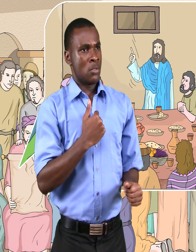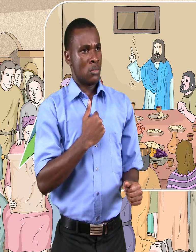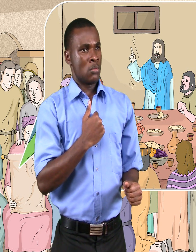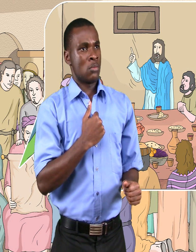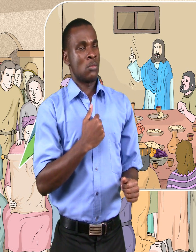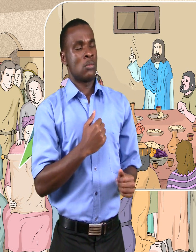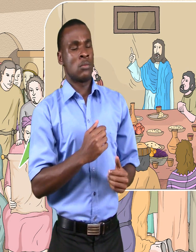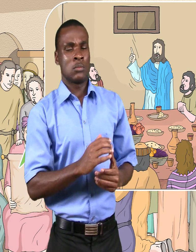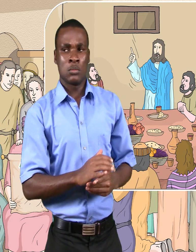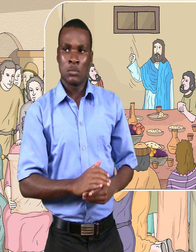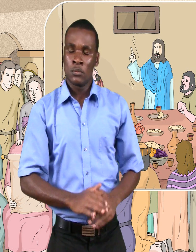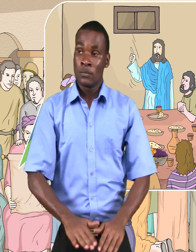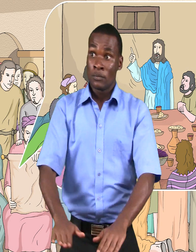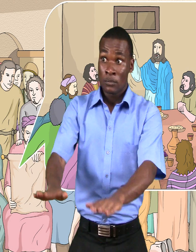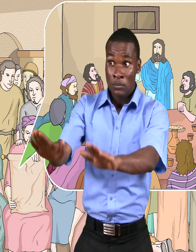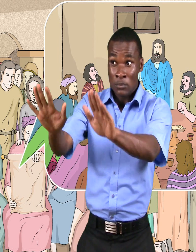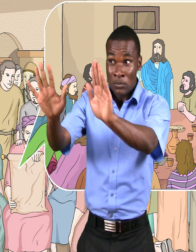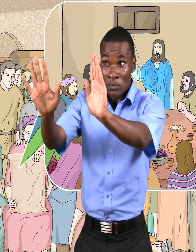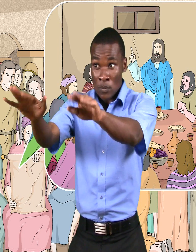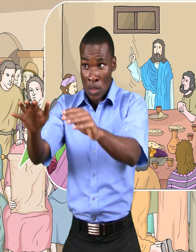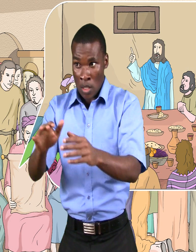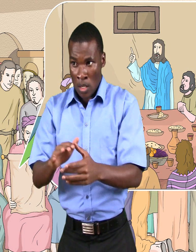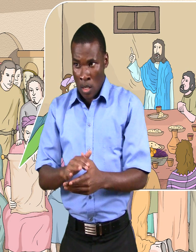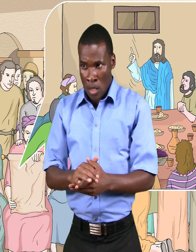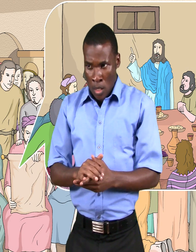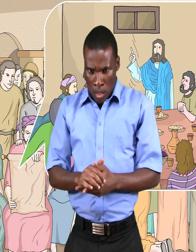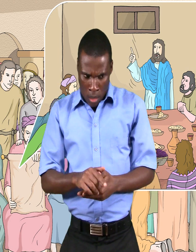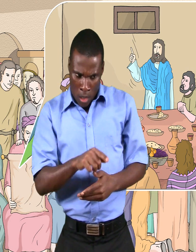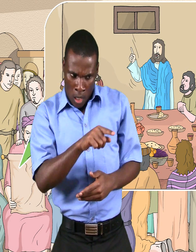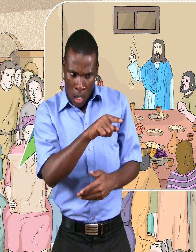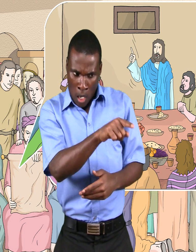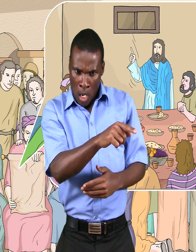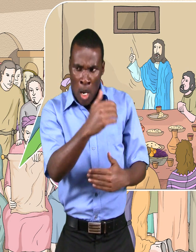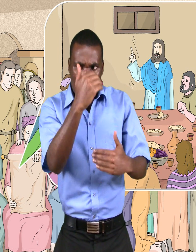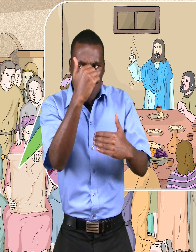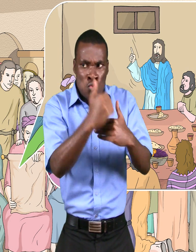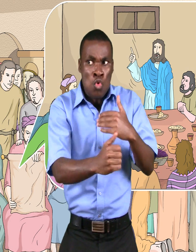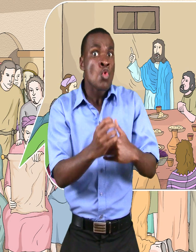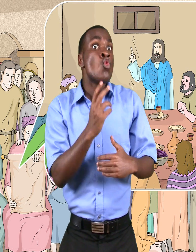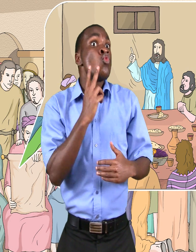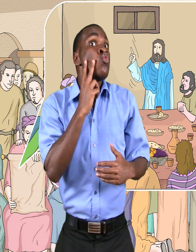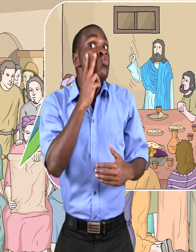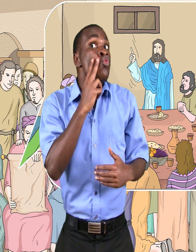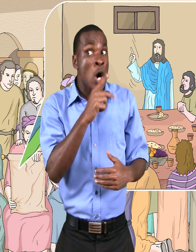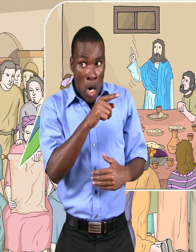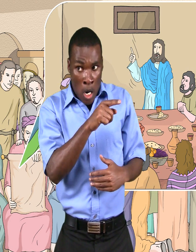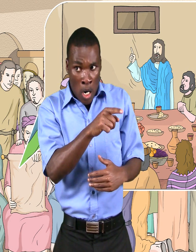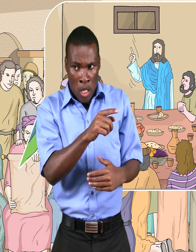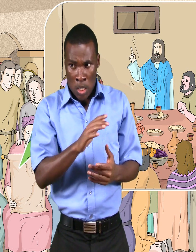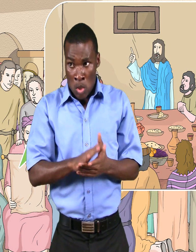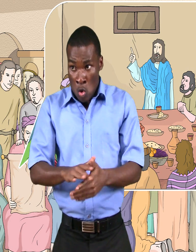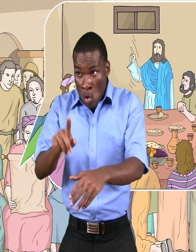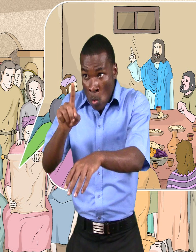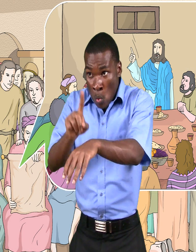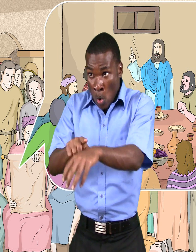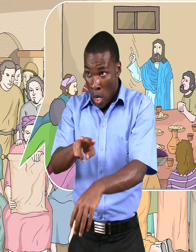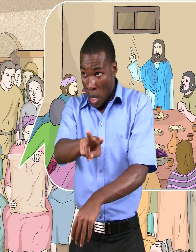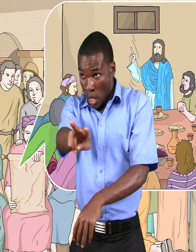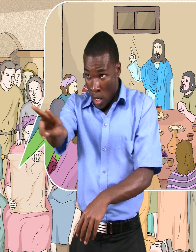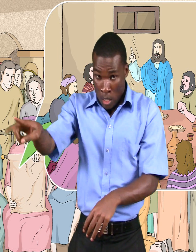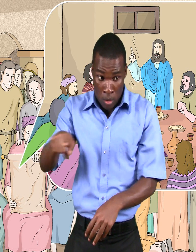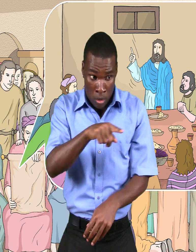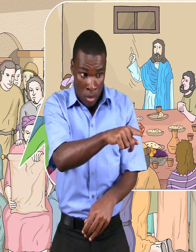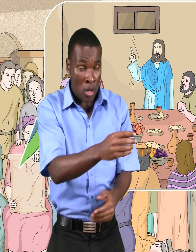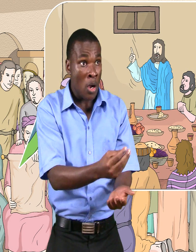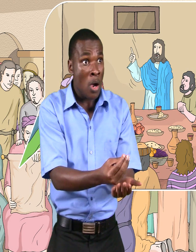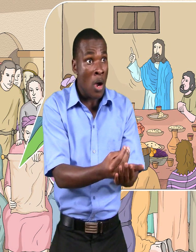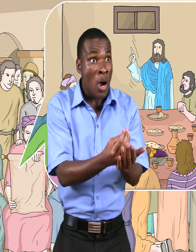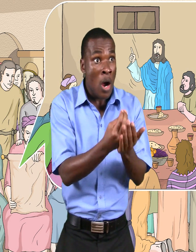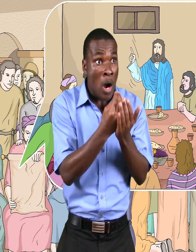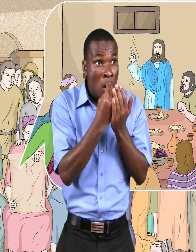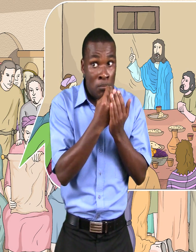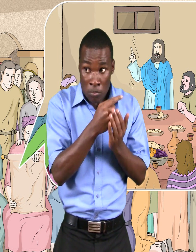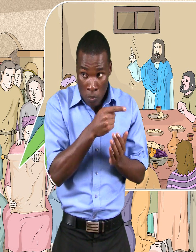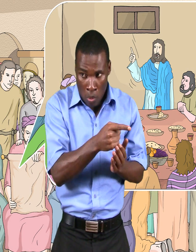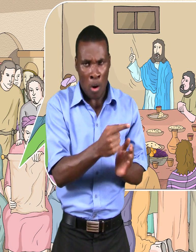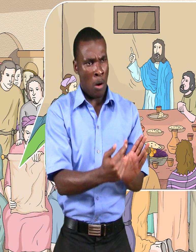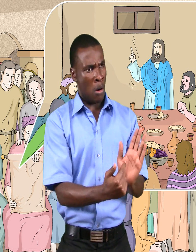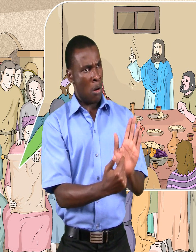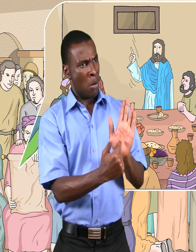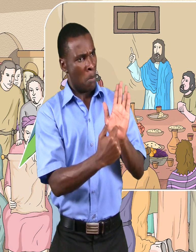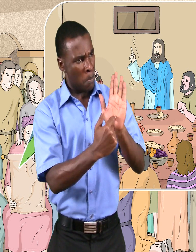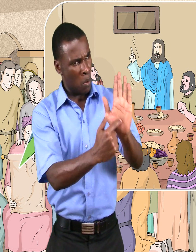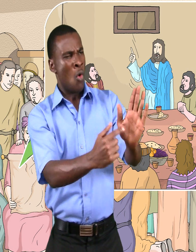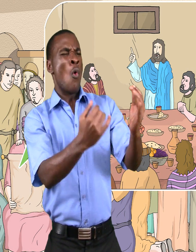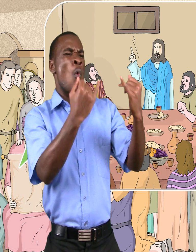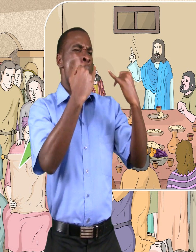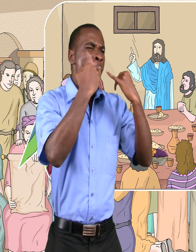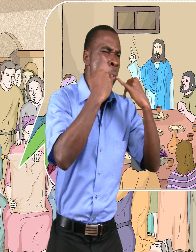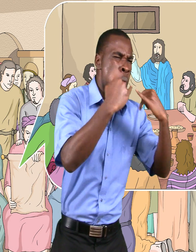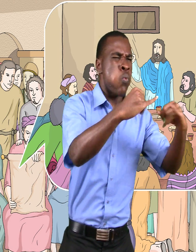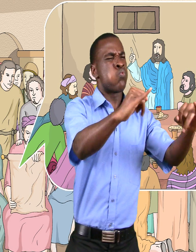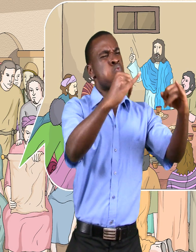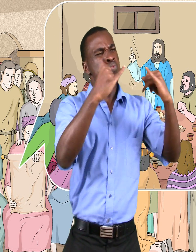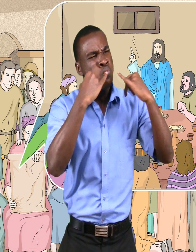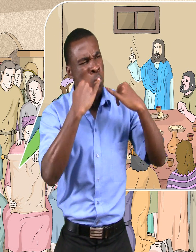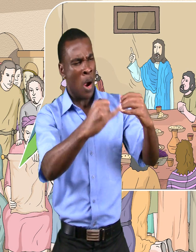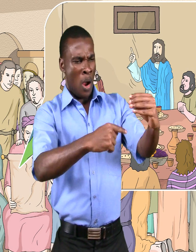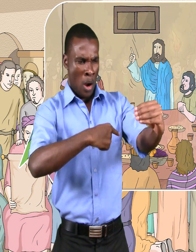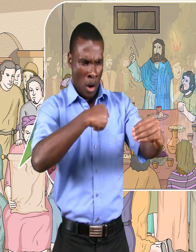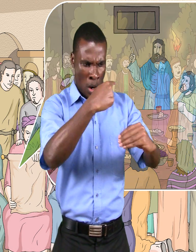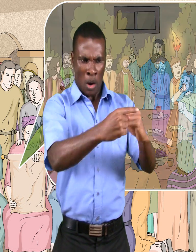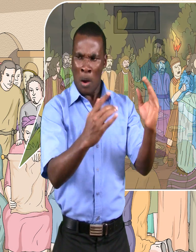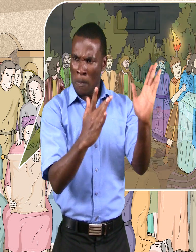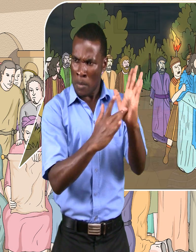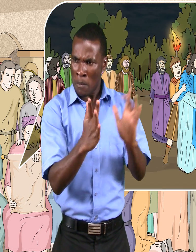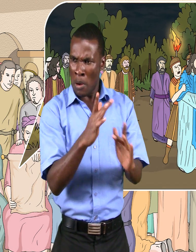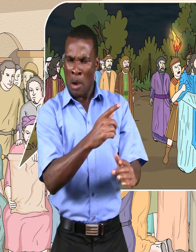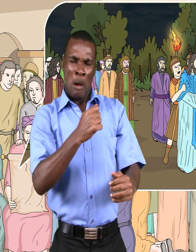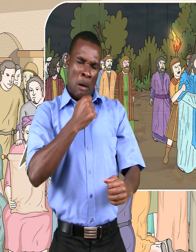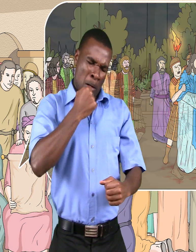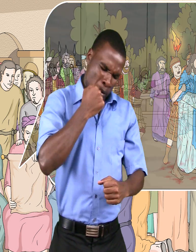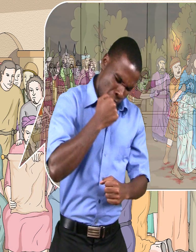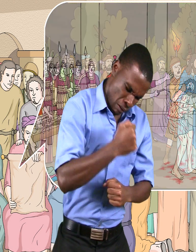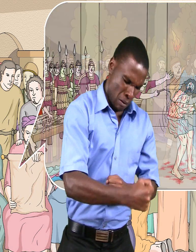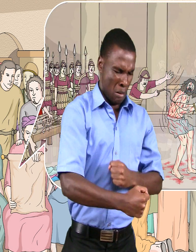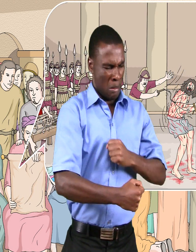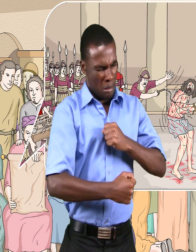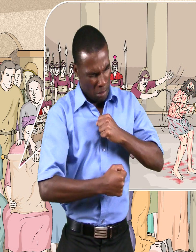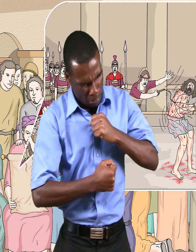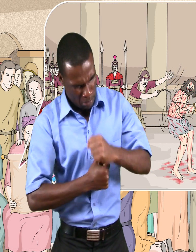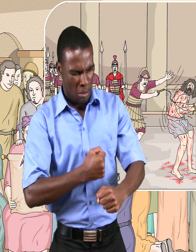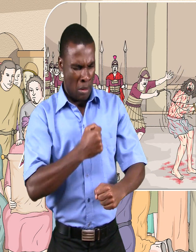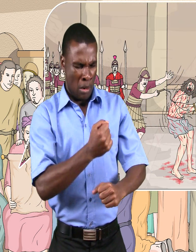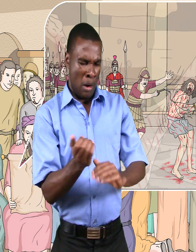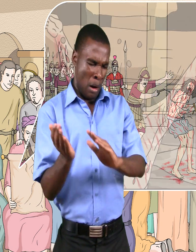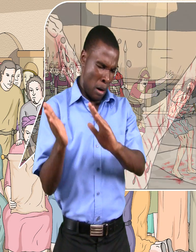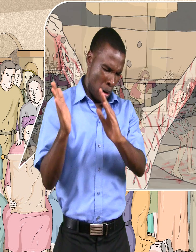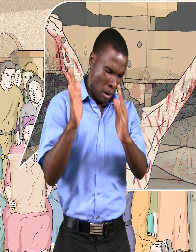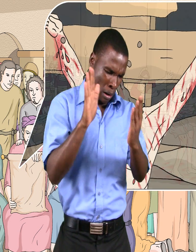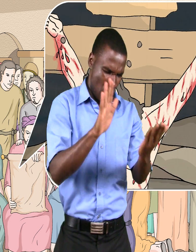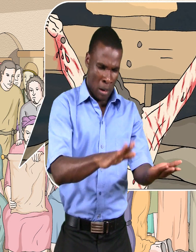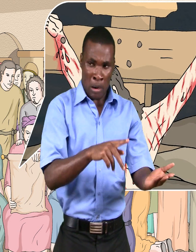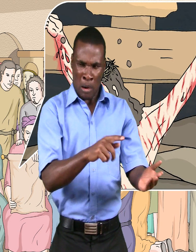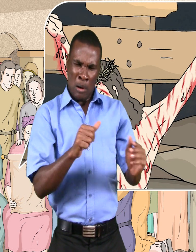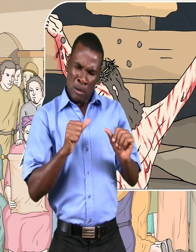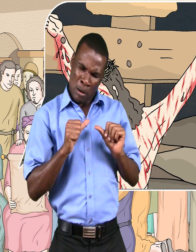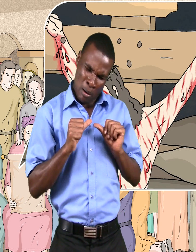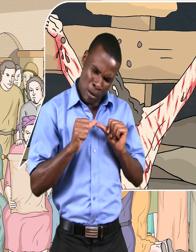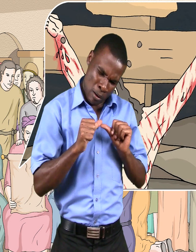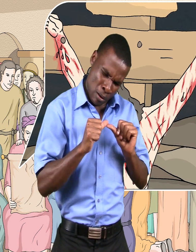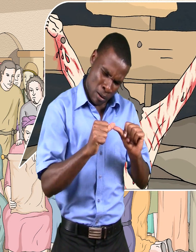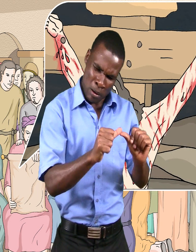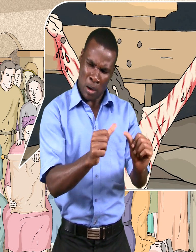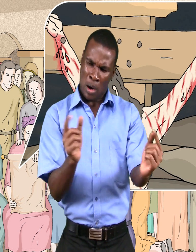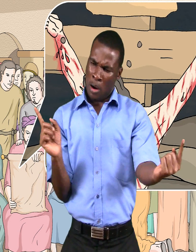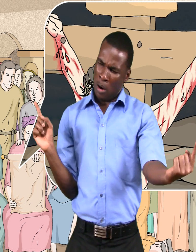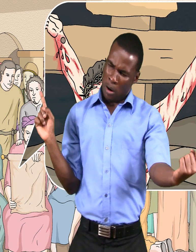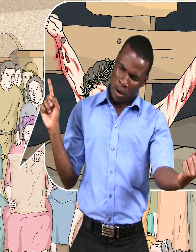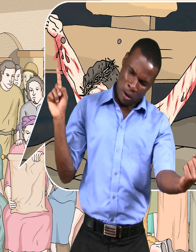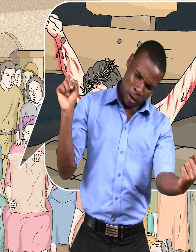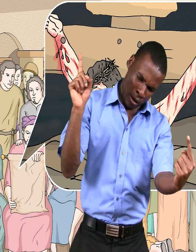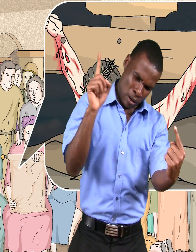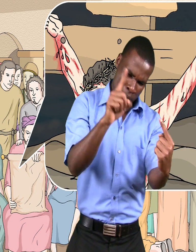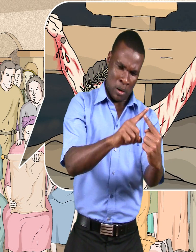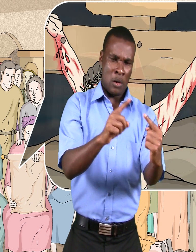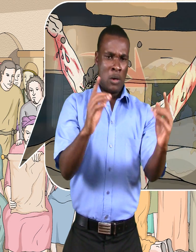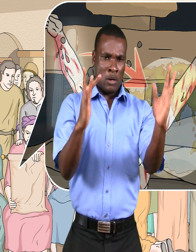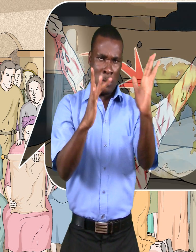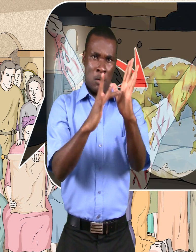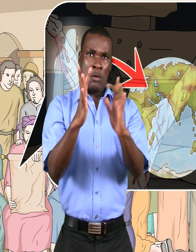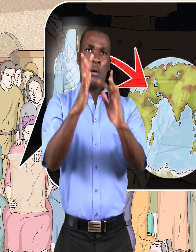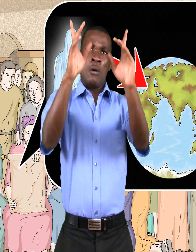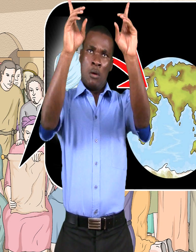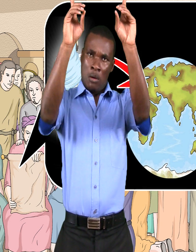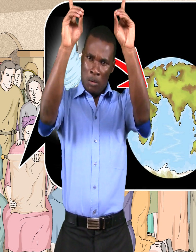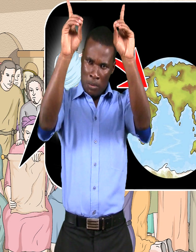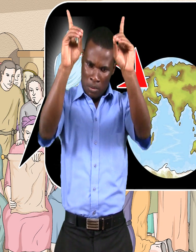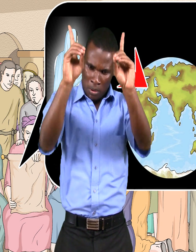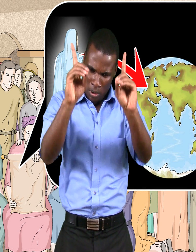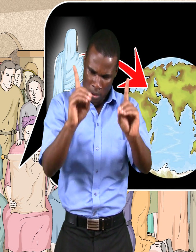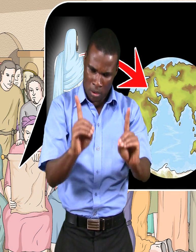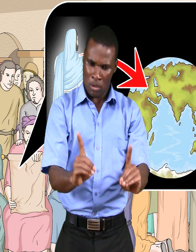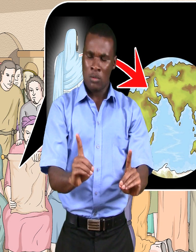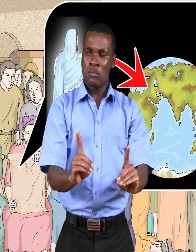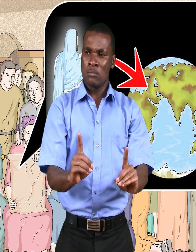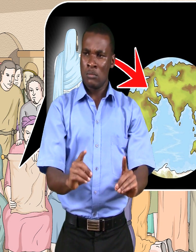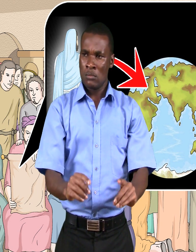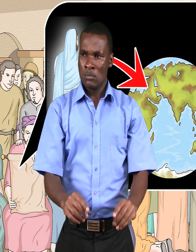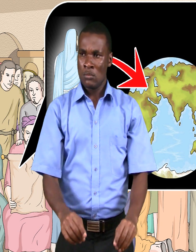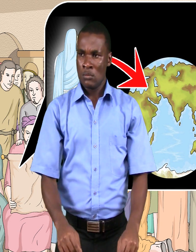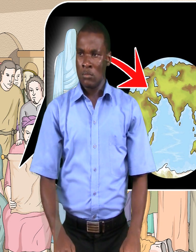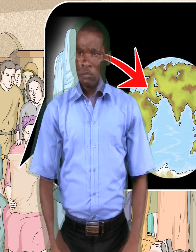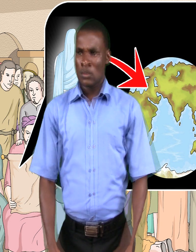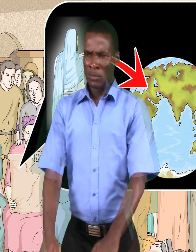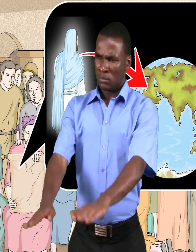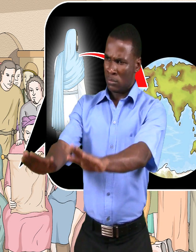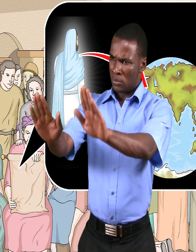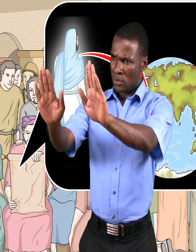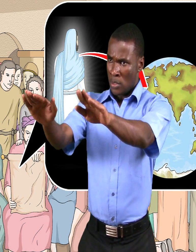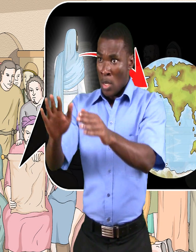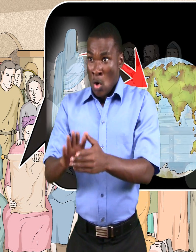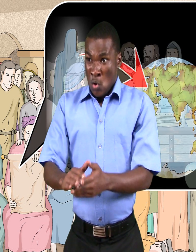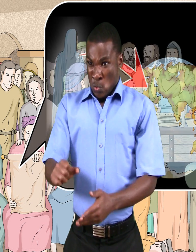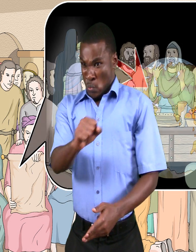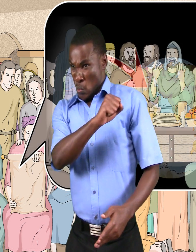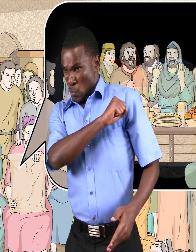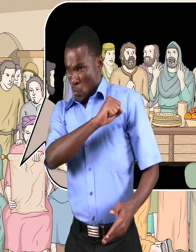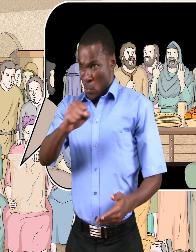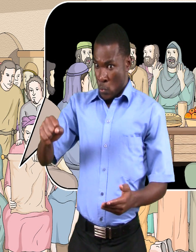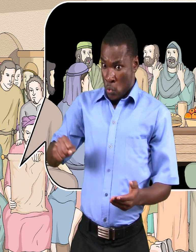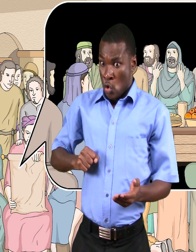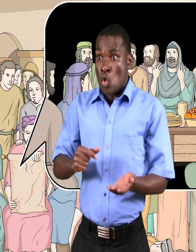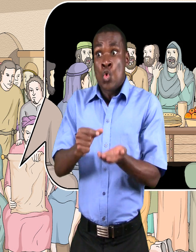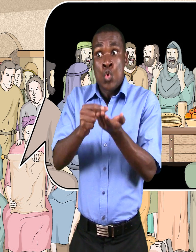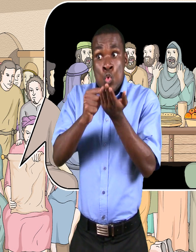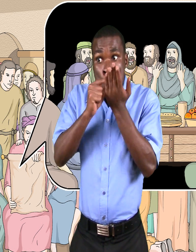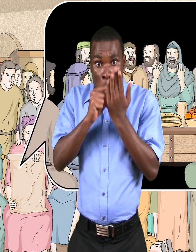For as often as you eat this bread and drink this cup, you proclaim the Lord’s death until He comes.